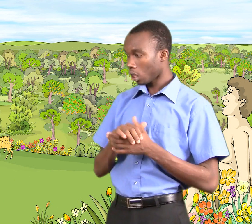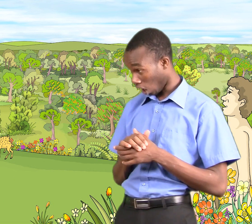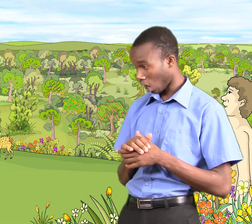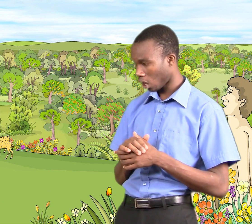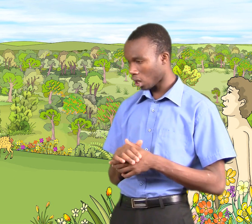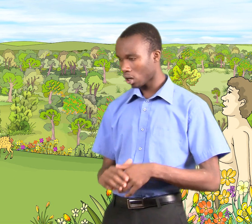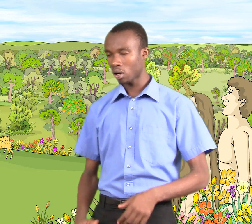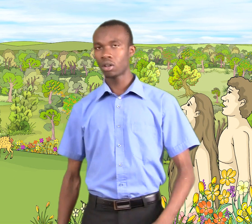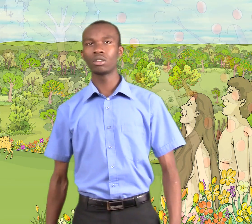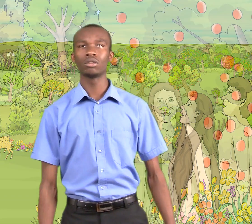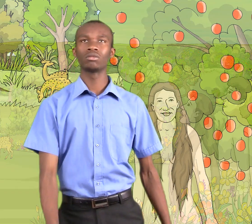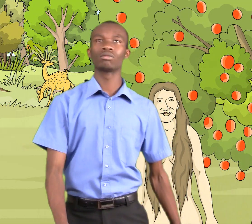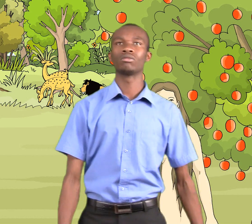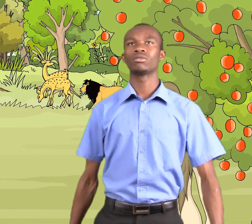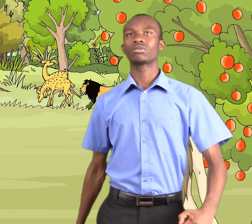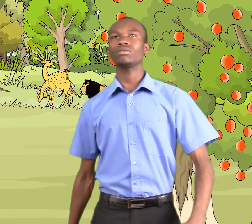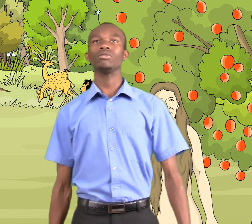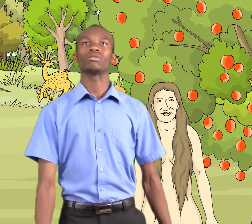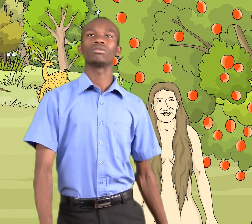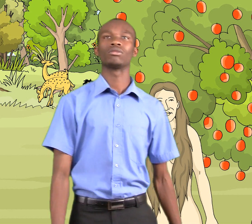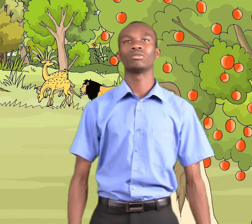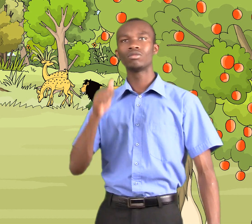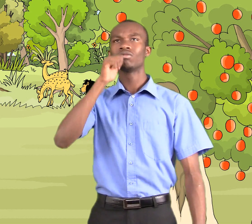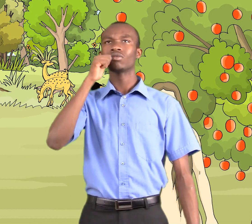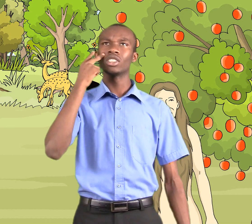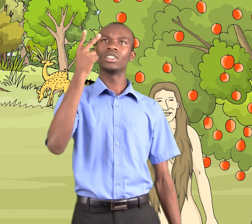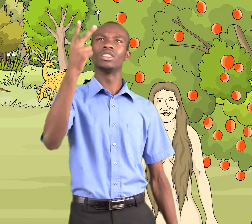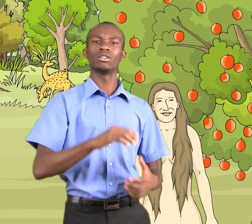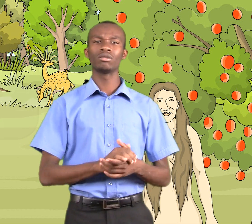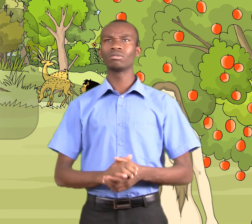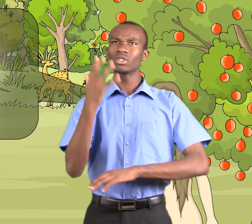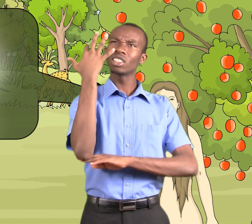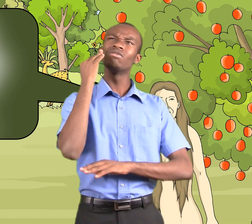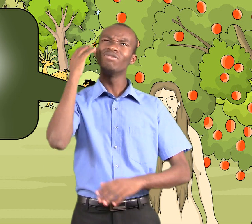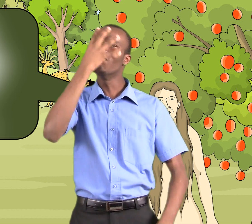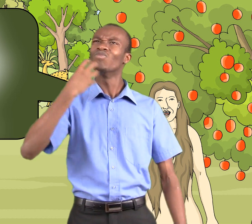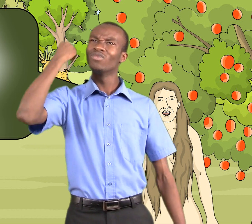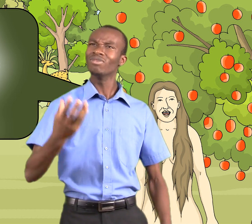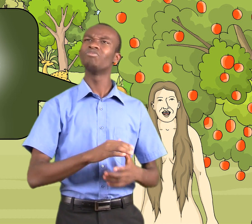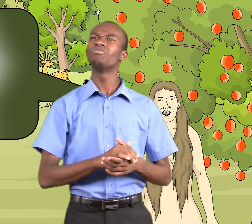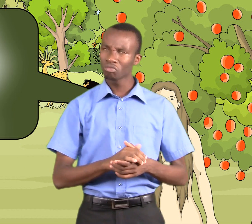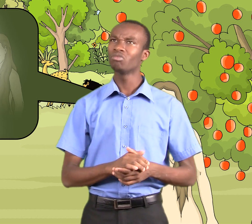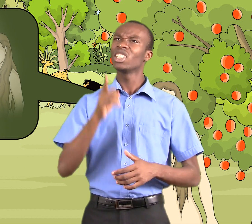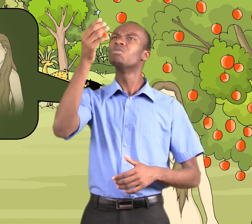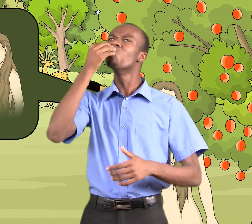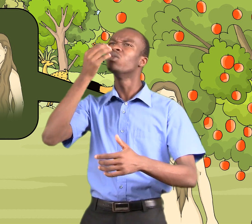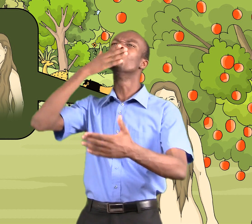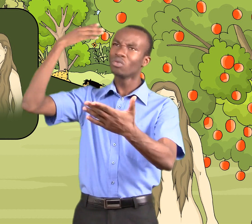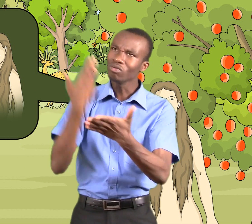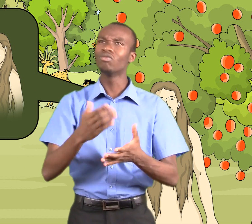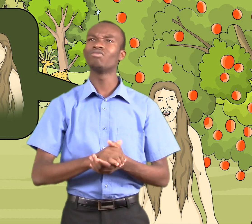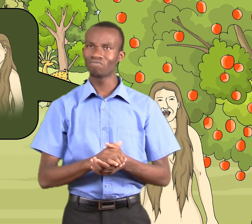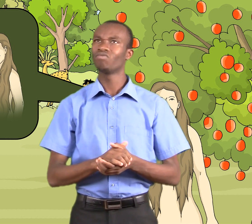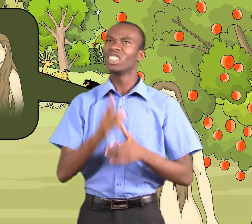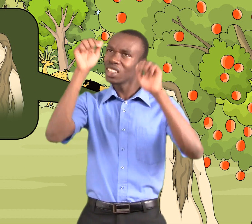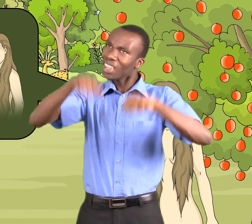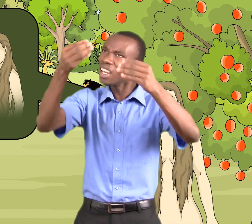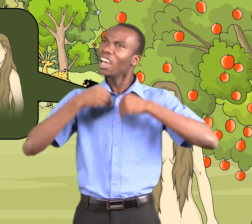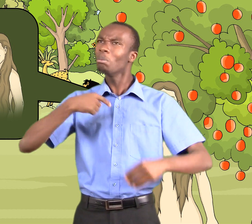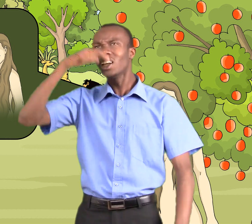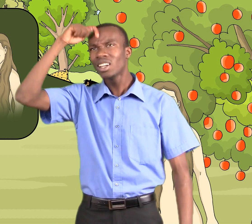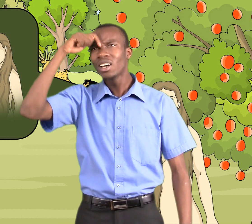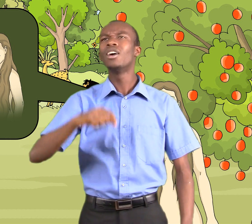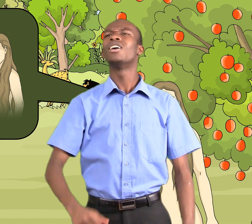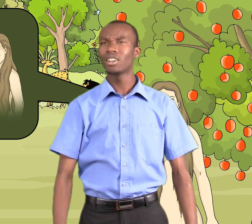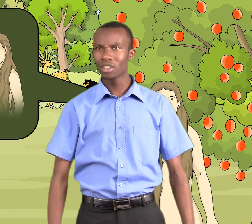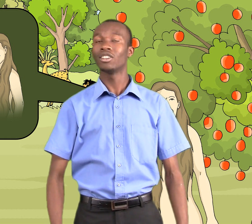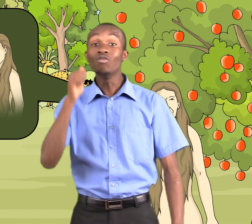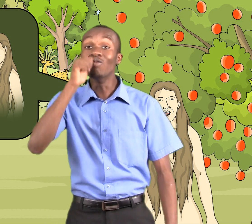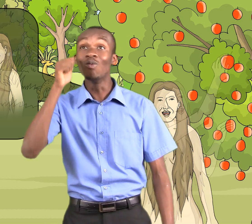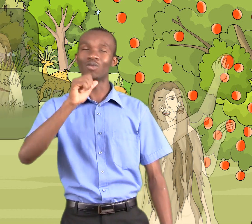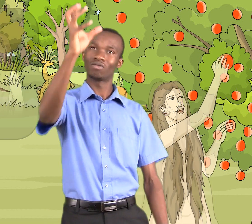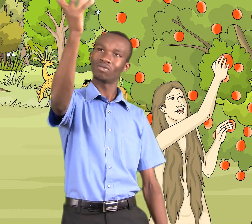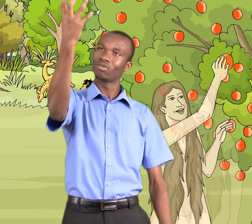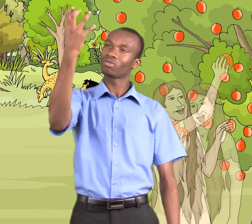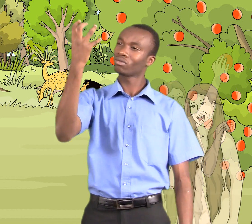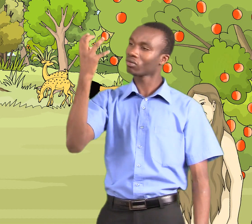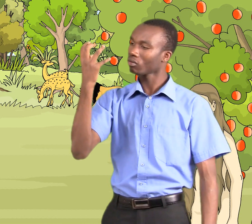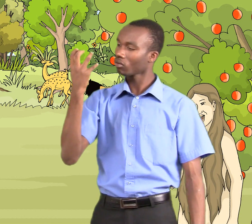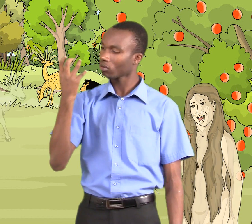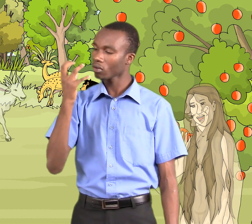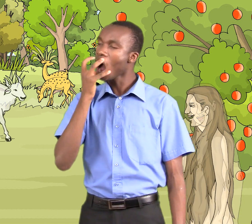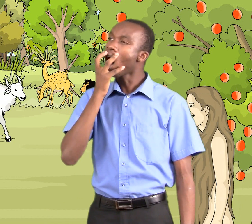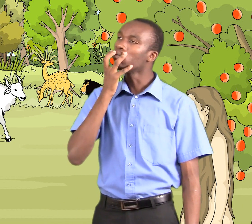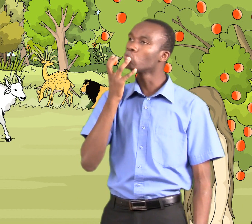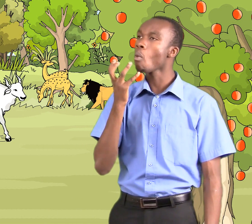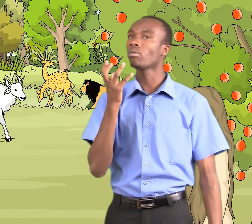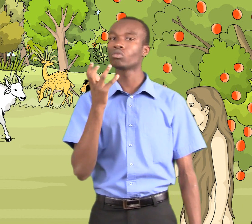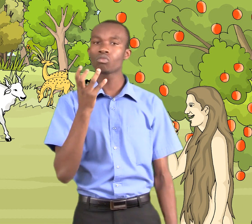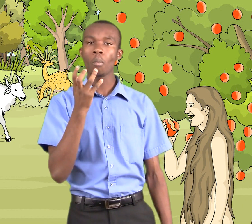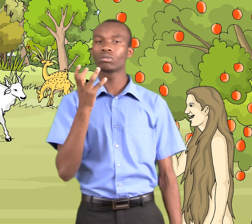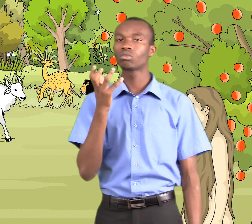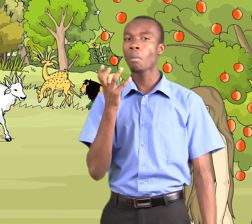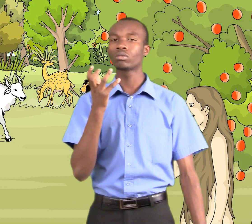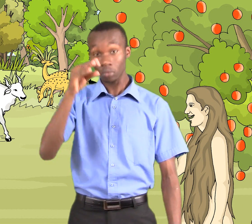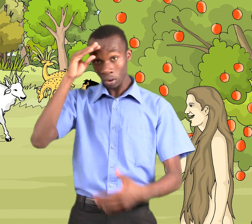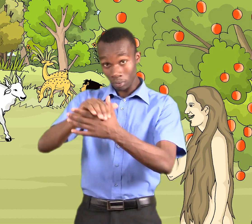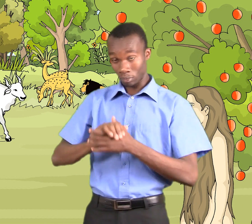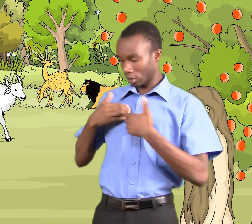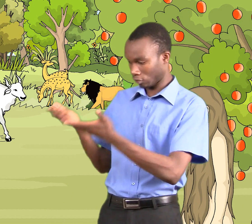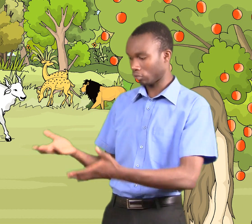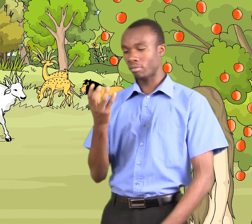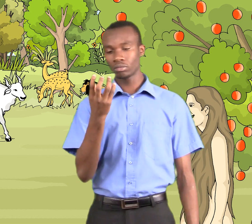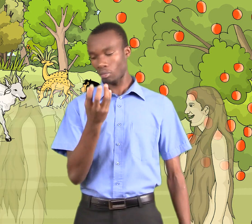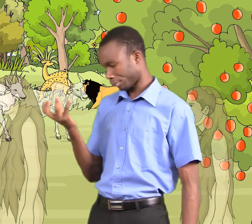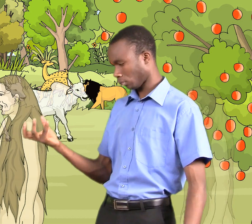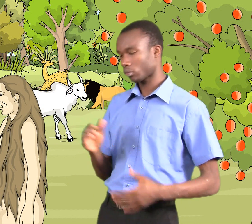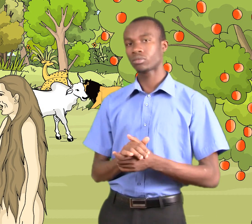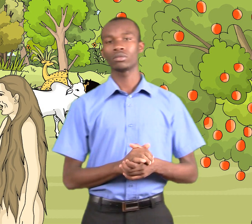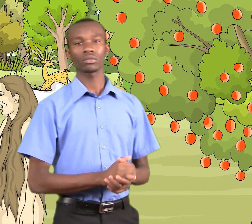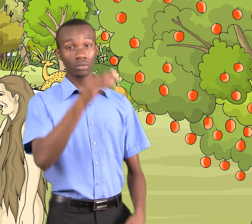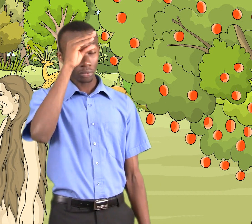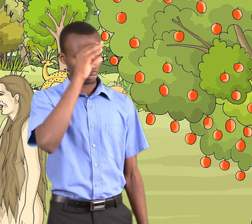When the woman saw that the tree was good for food and pleasing to the eyes, and that it was desirable for obtaining wisdom, she took the fruit and ate it.